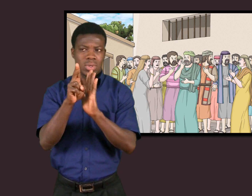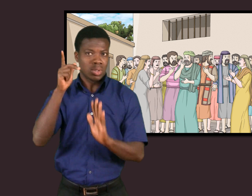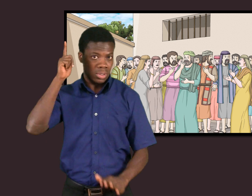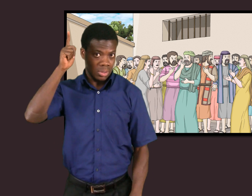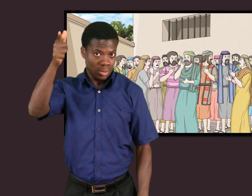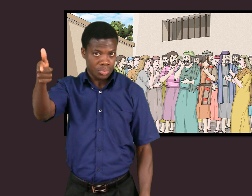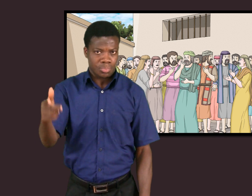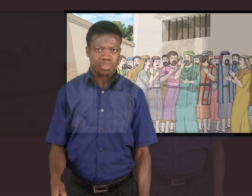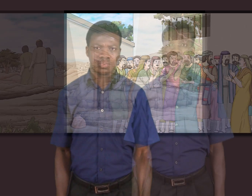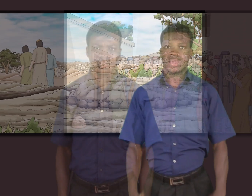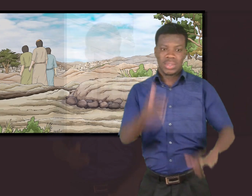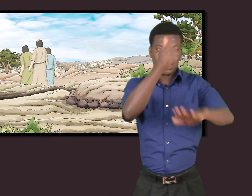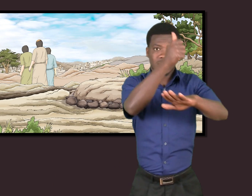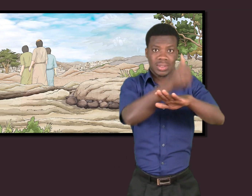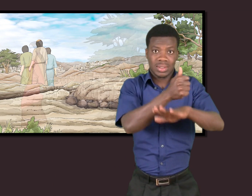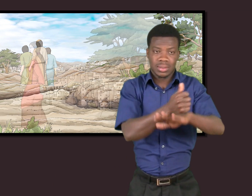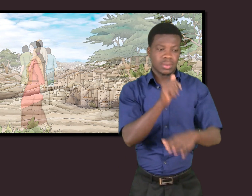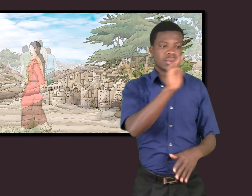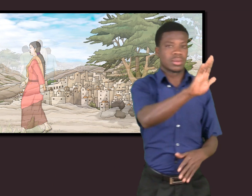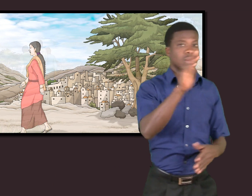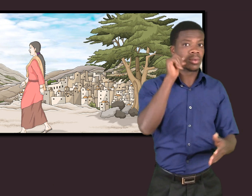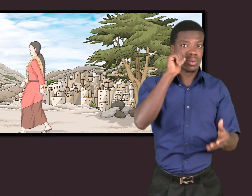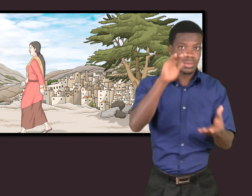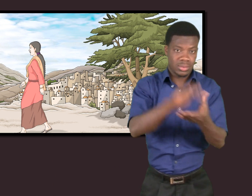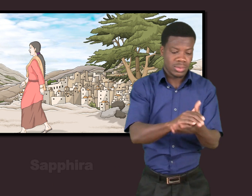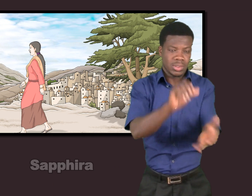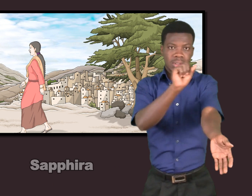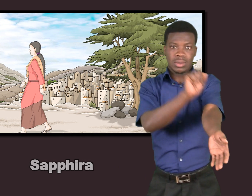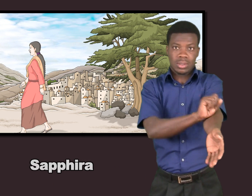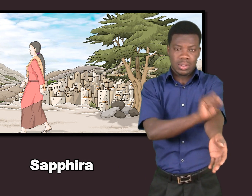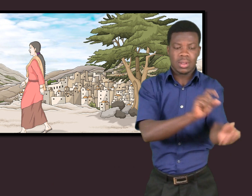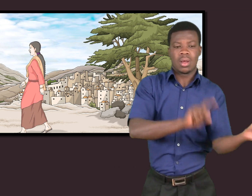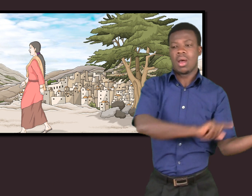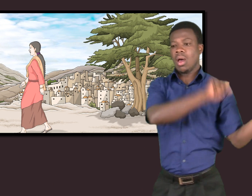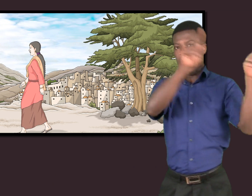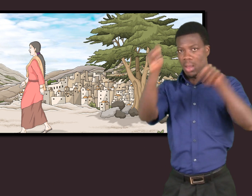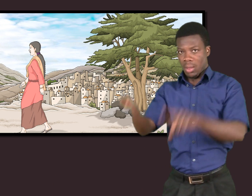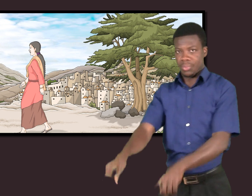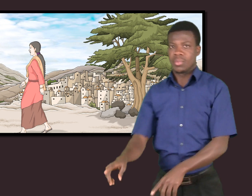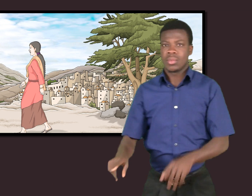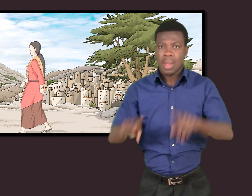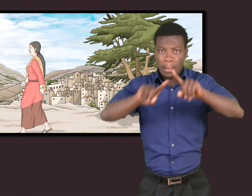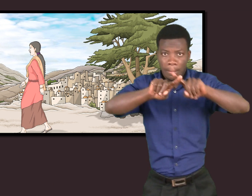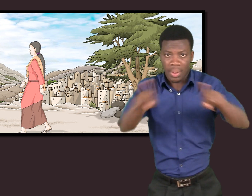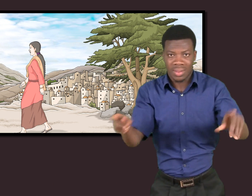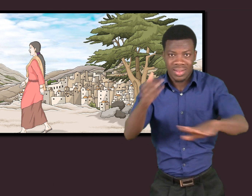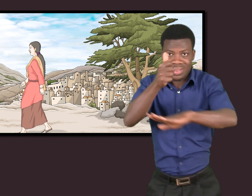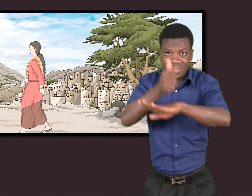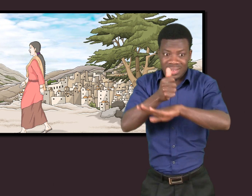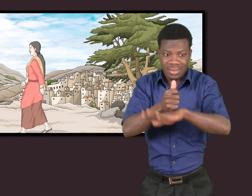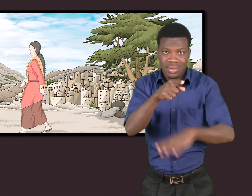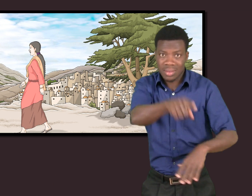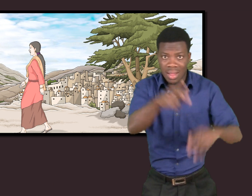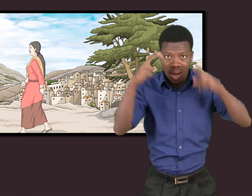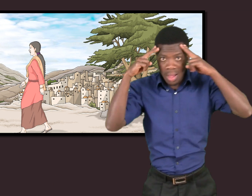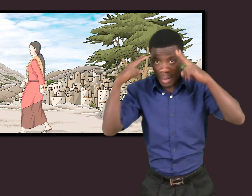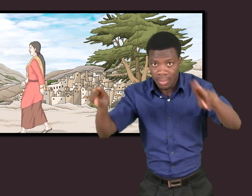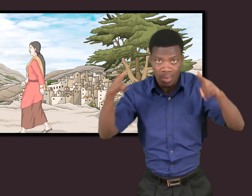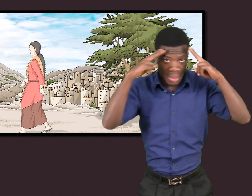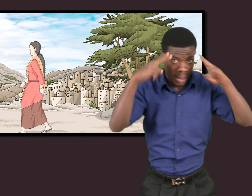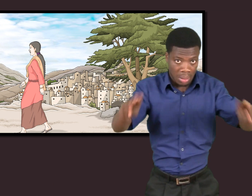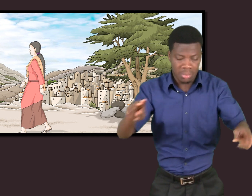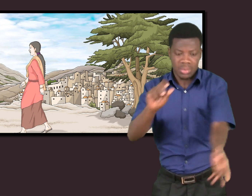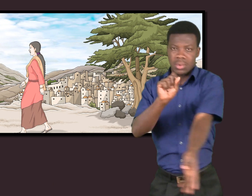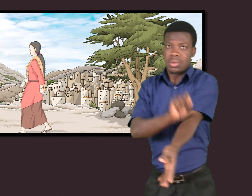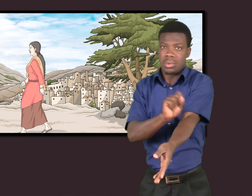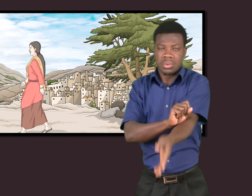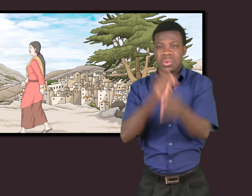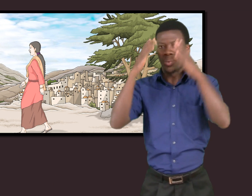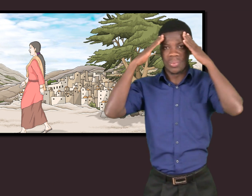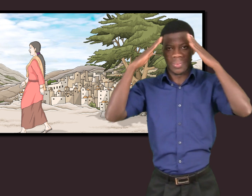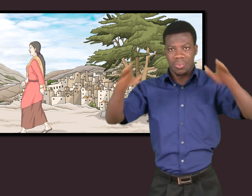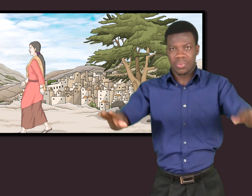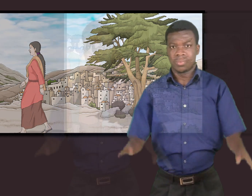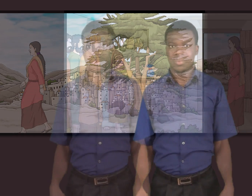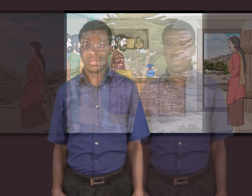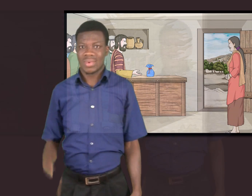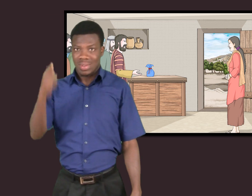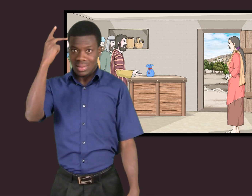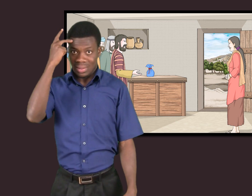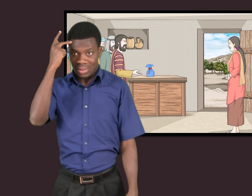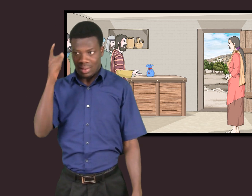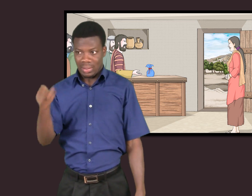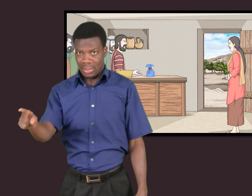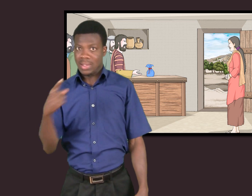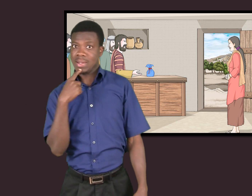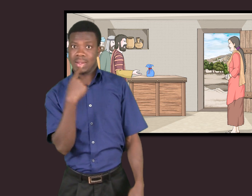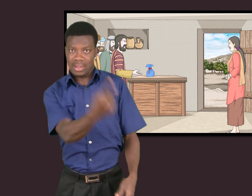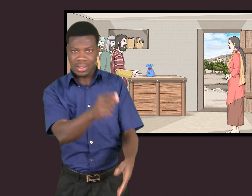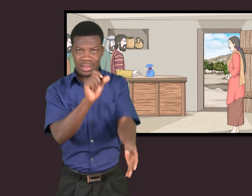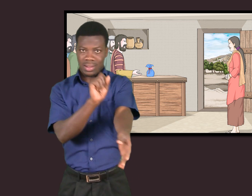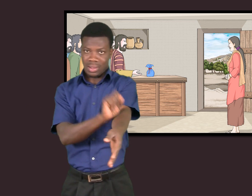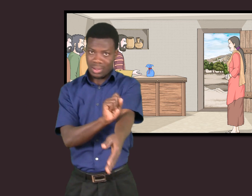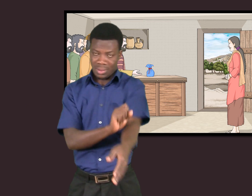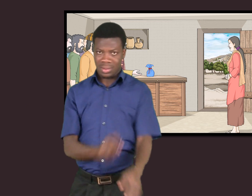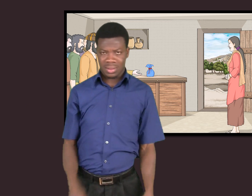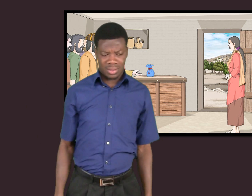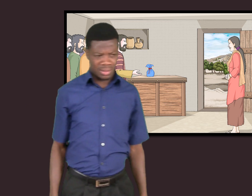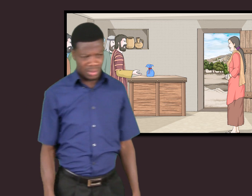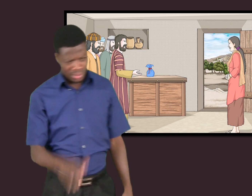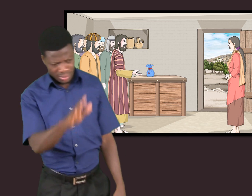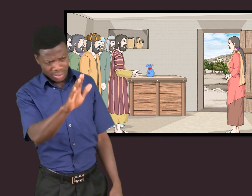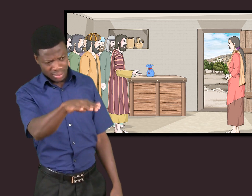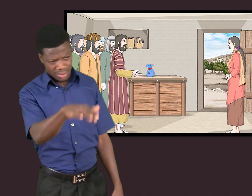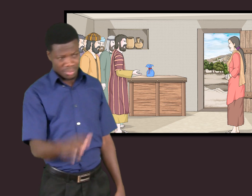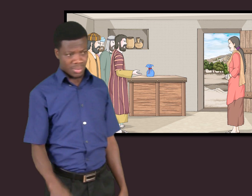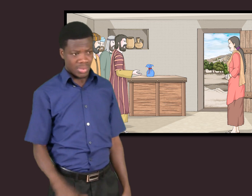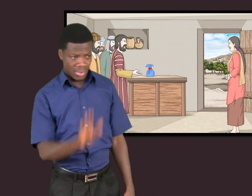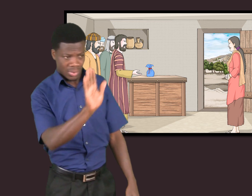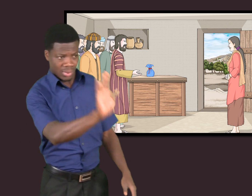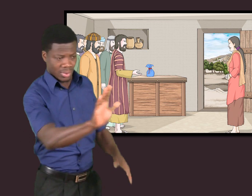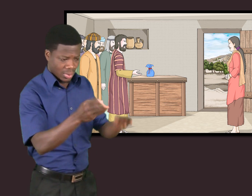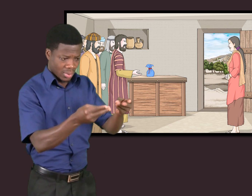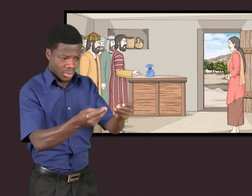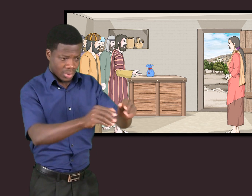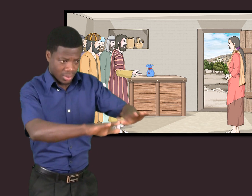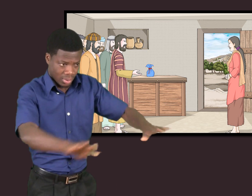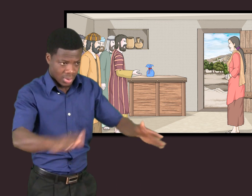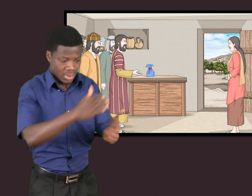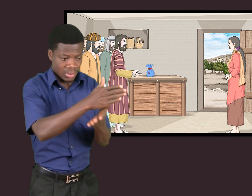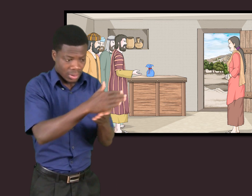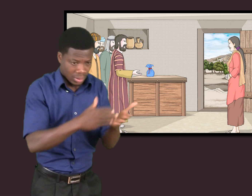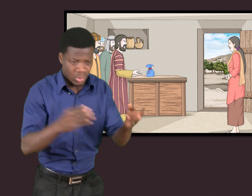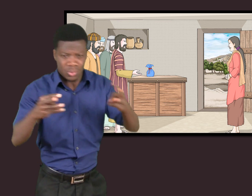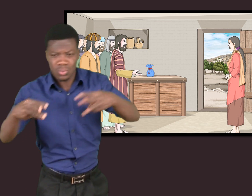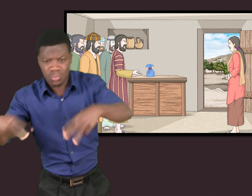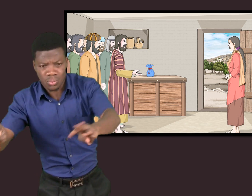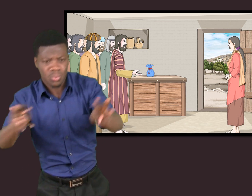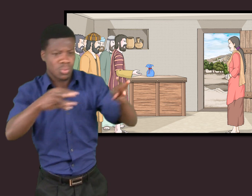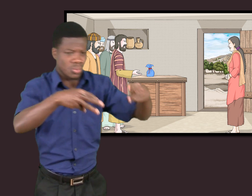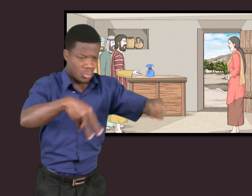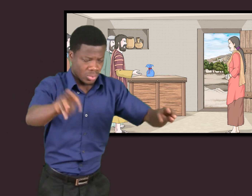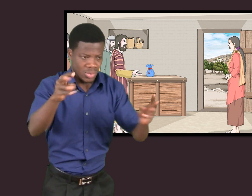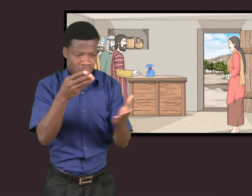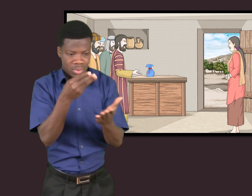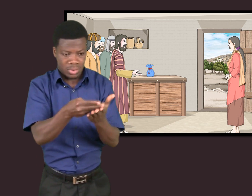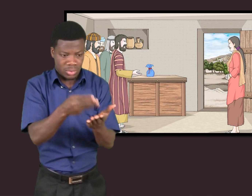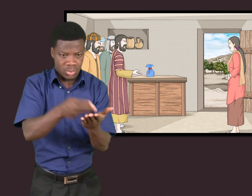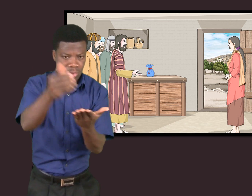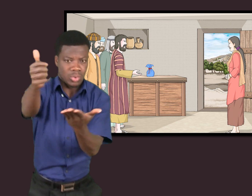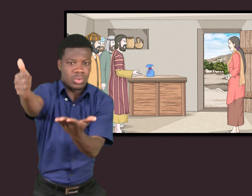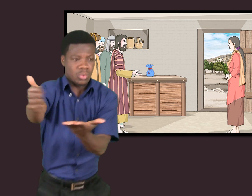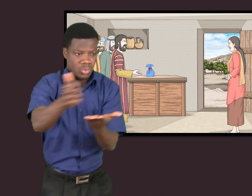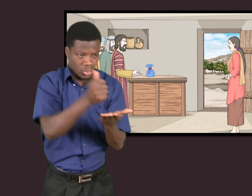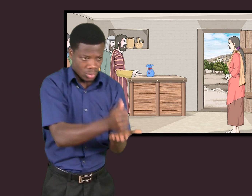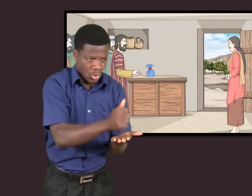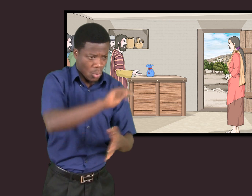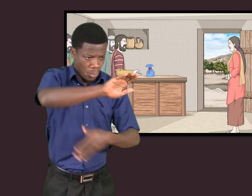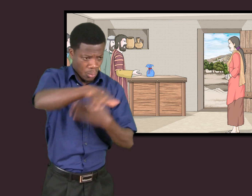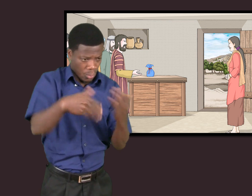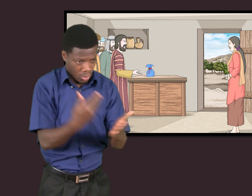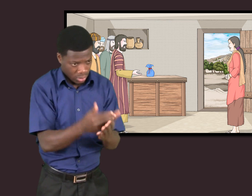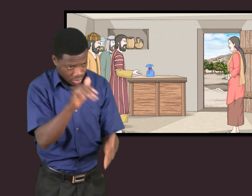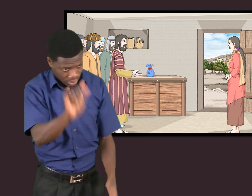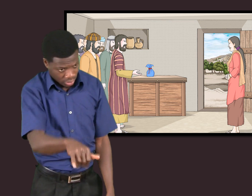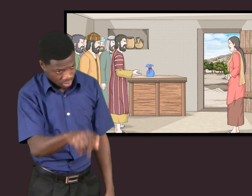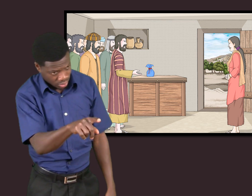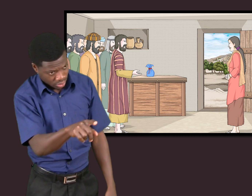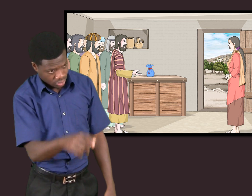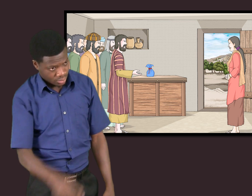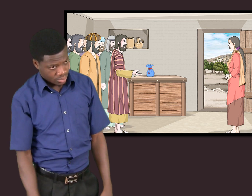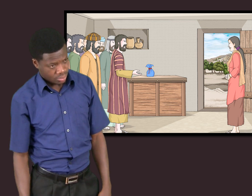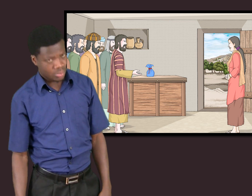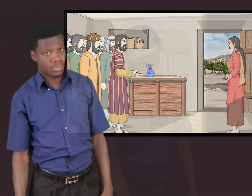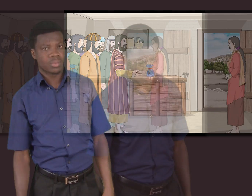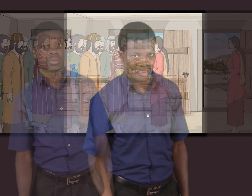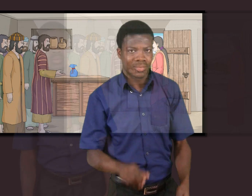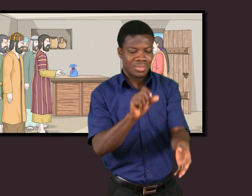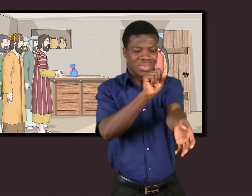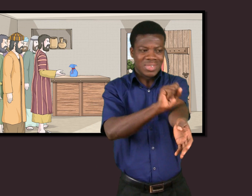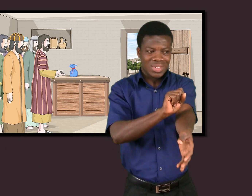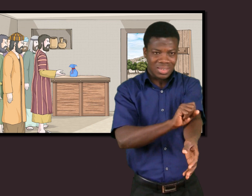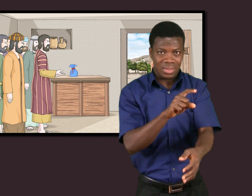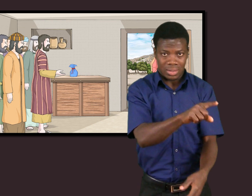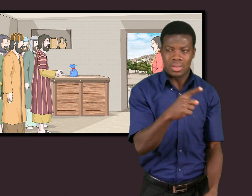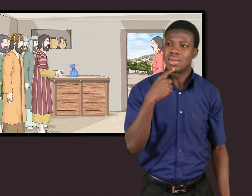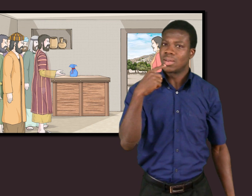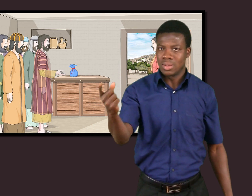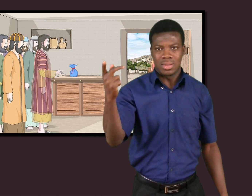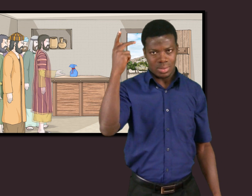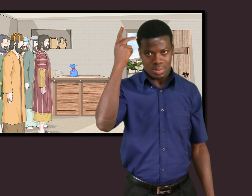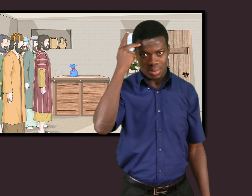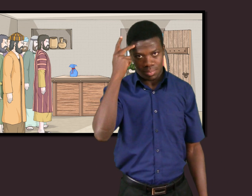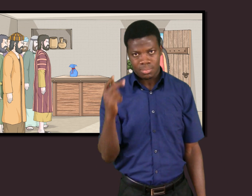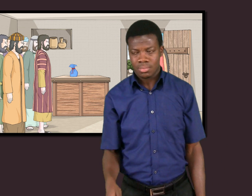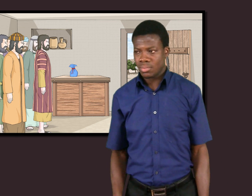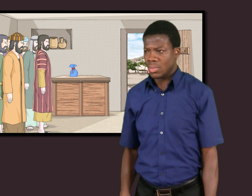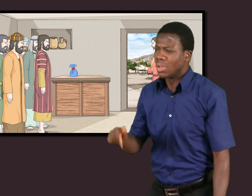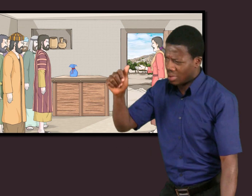About three hours later his wife also came in, unaware of what had happened. “Tell me,” said Peter, “is this the price you and your husband got for the land?”